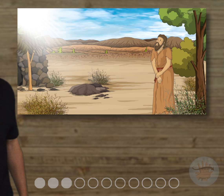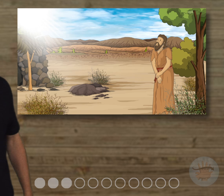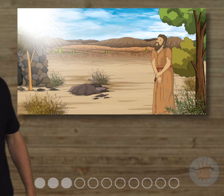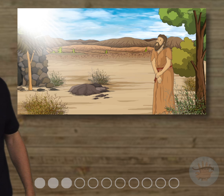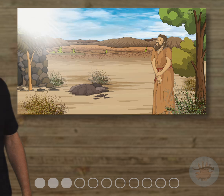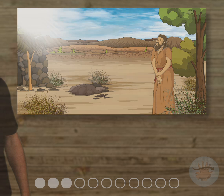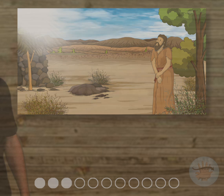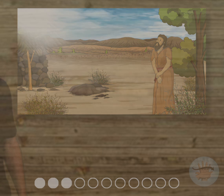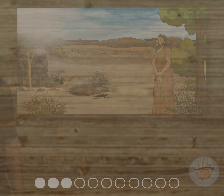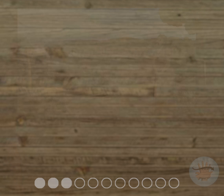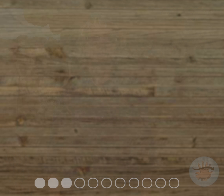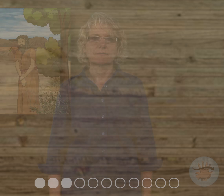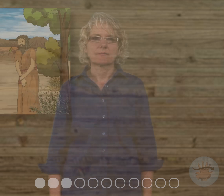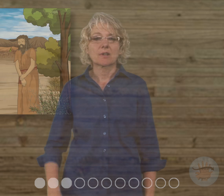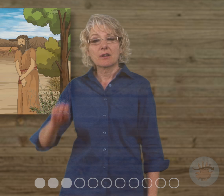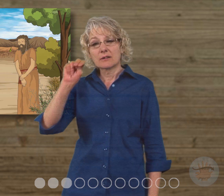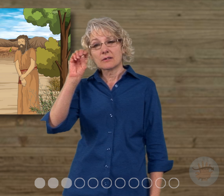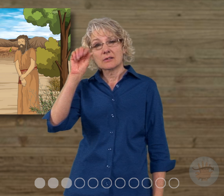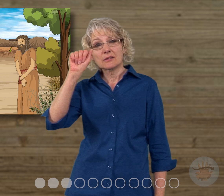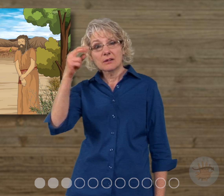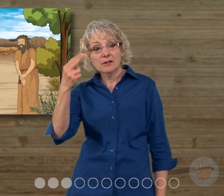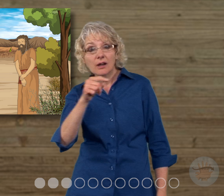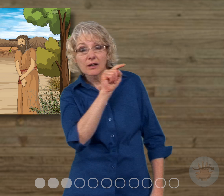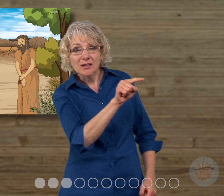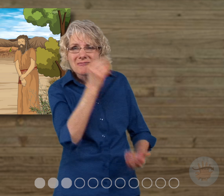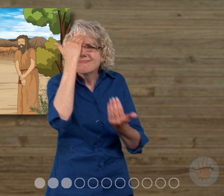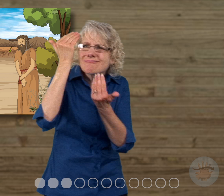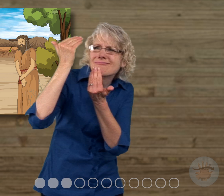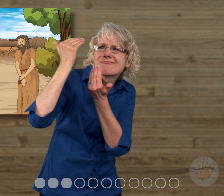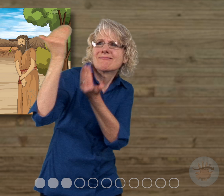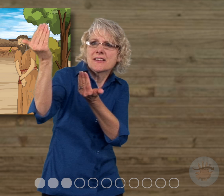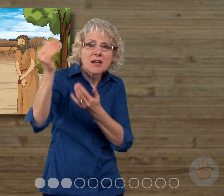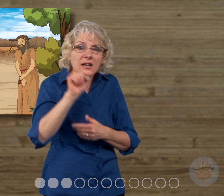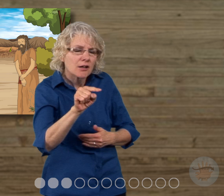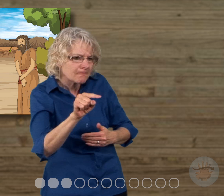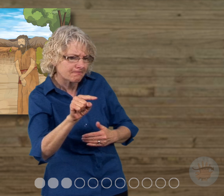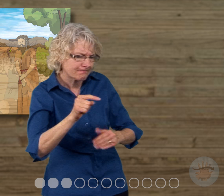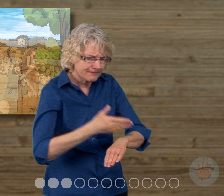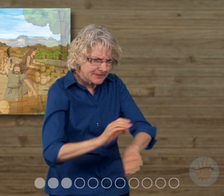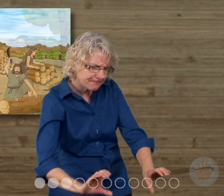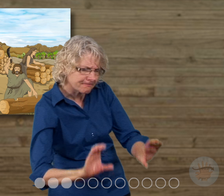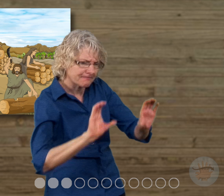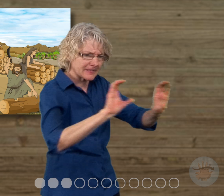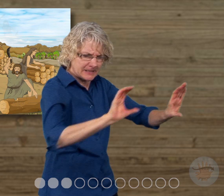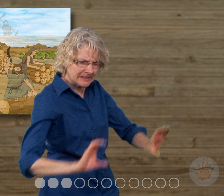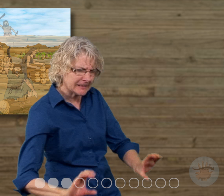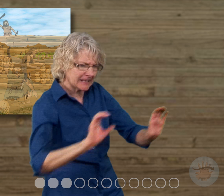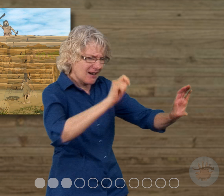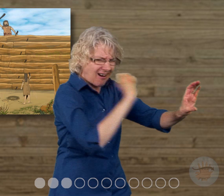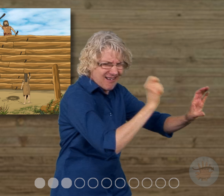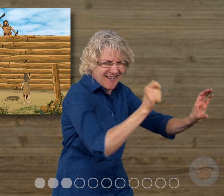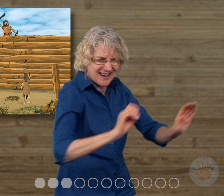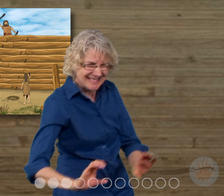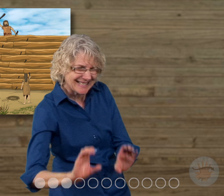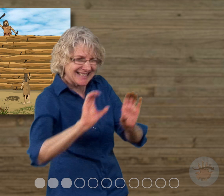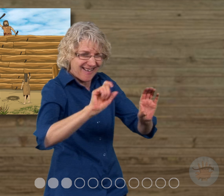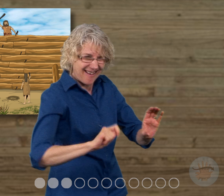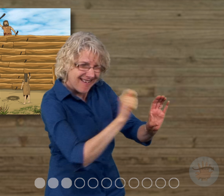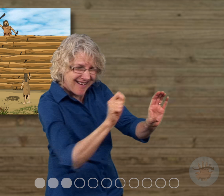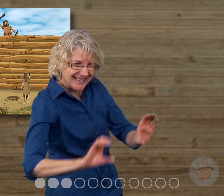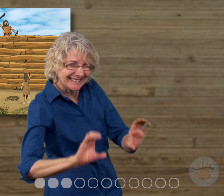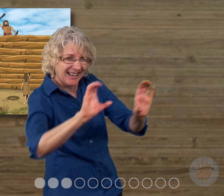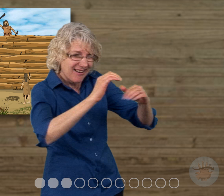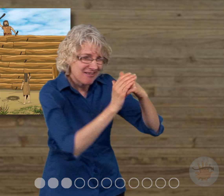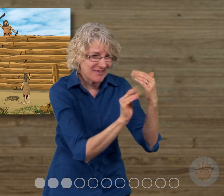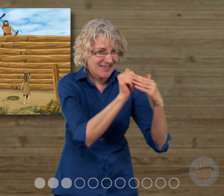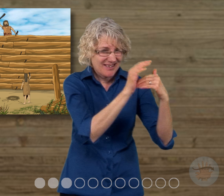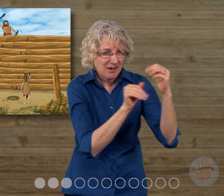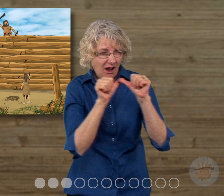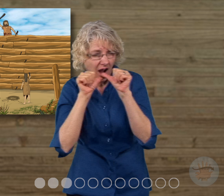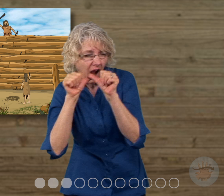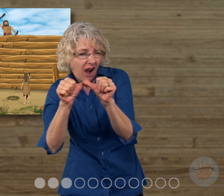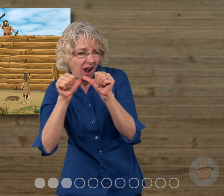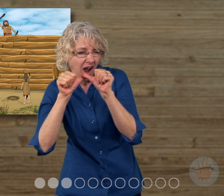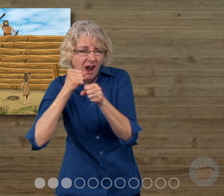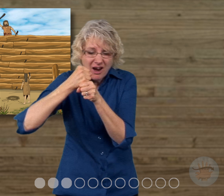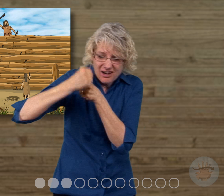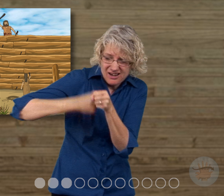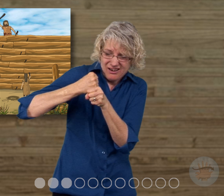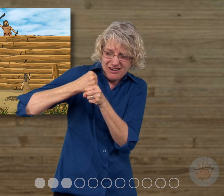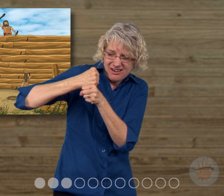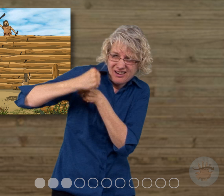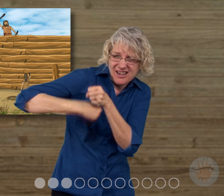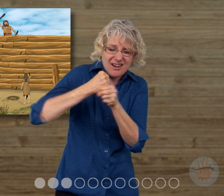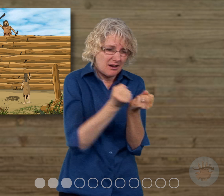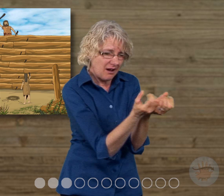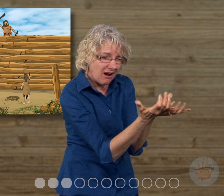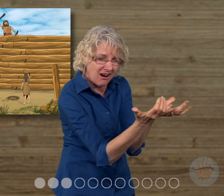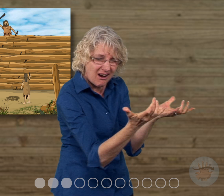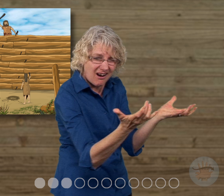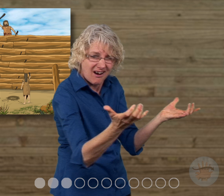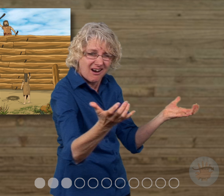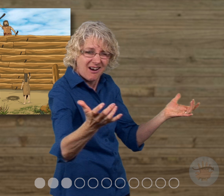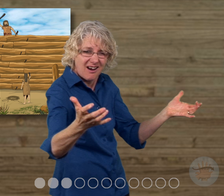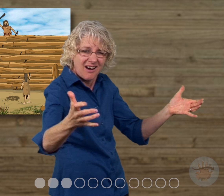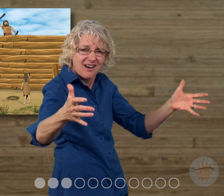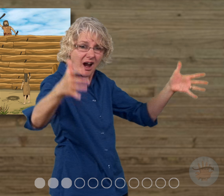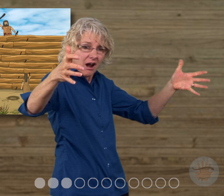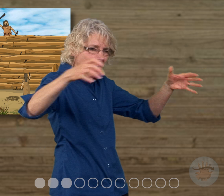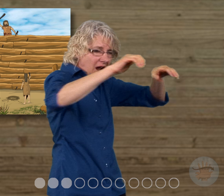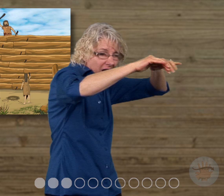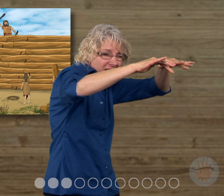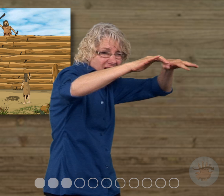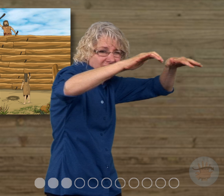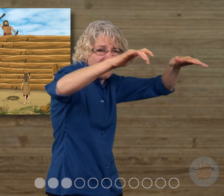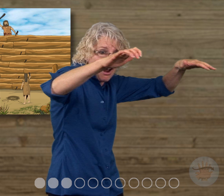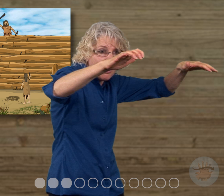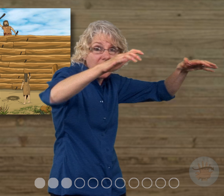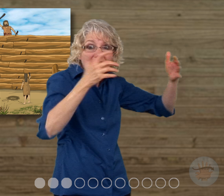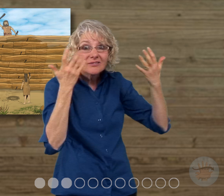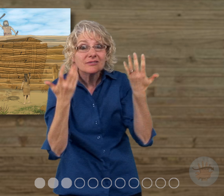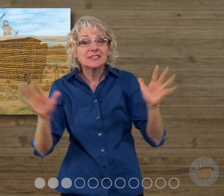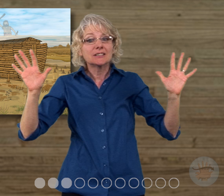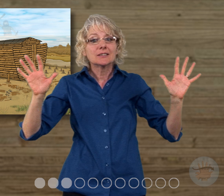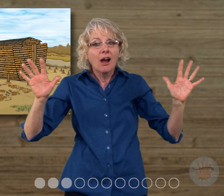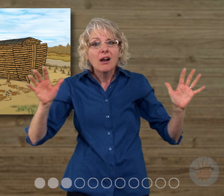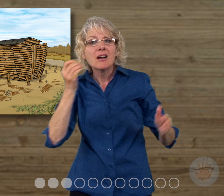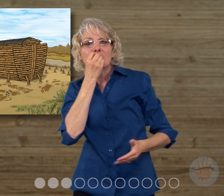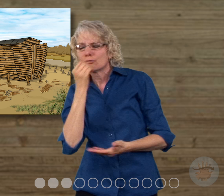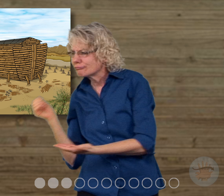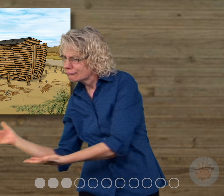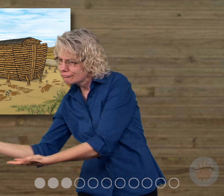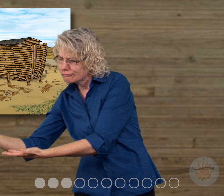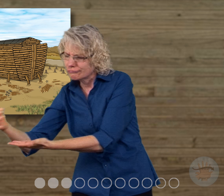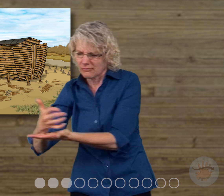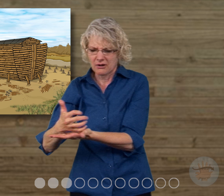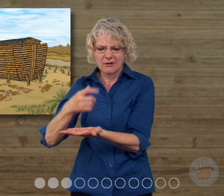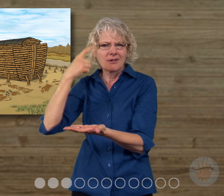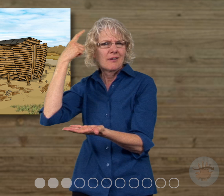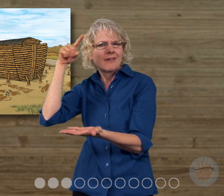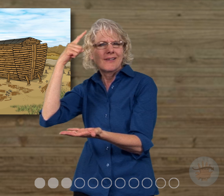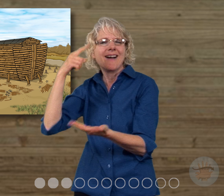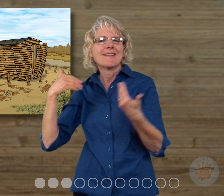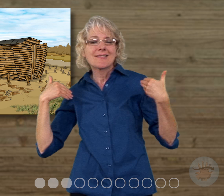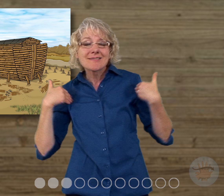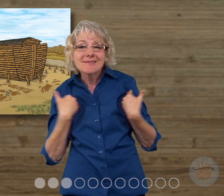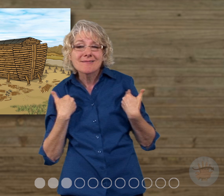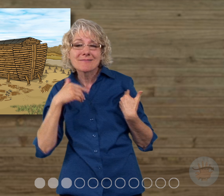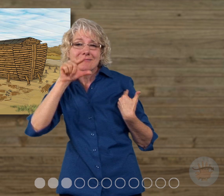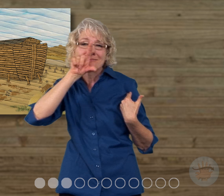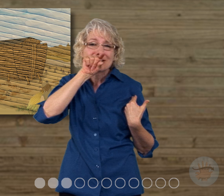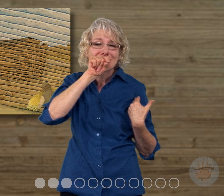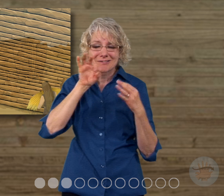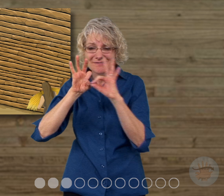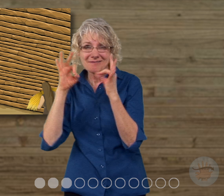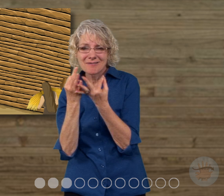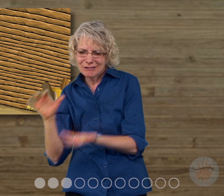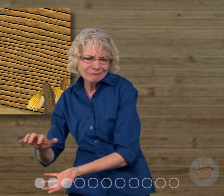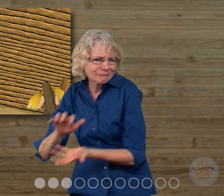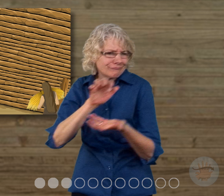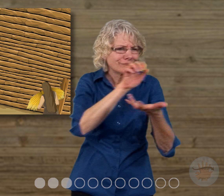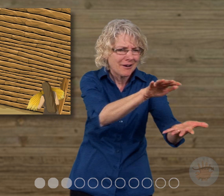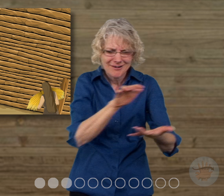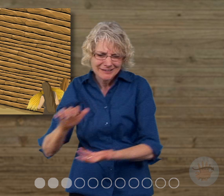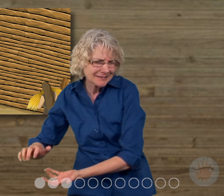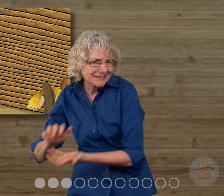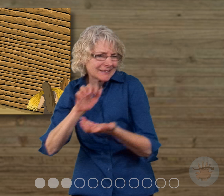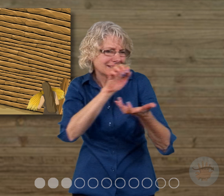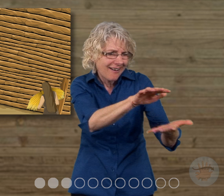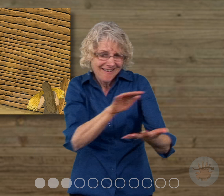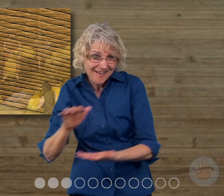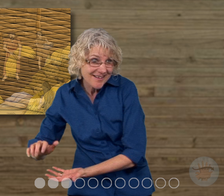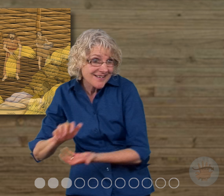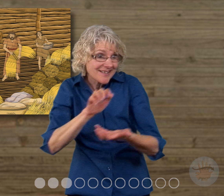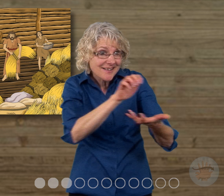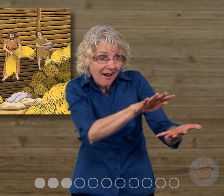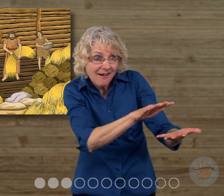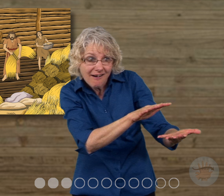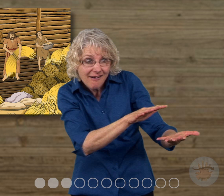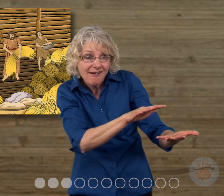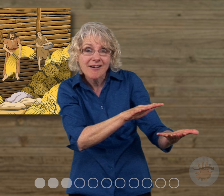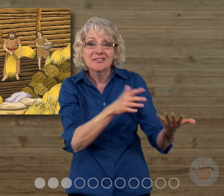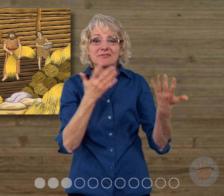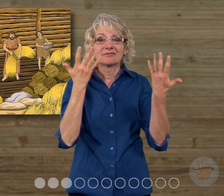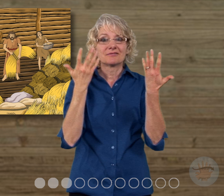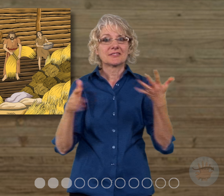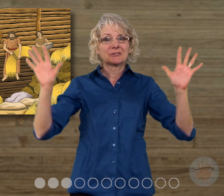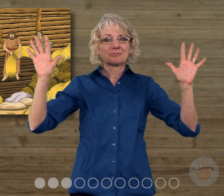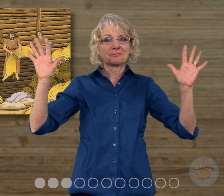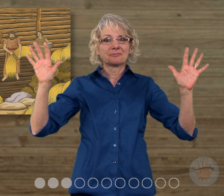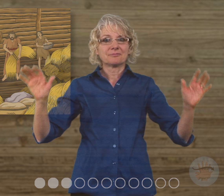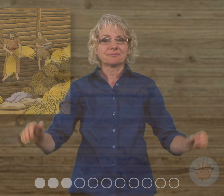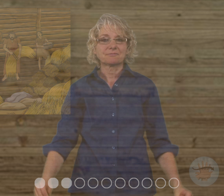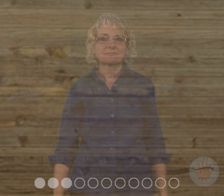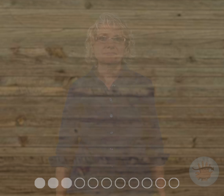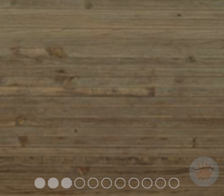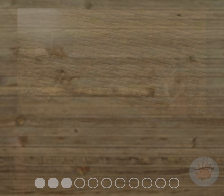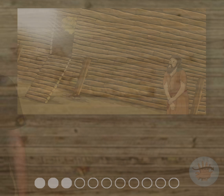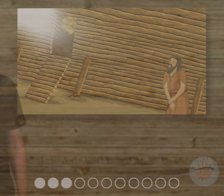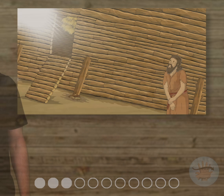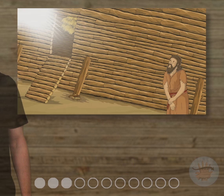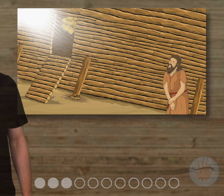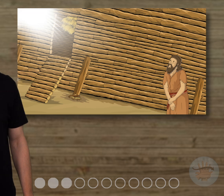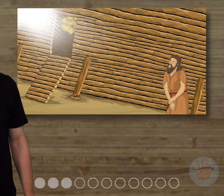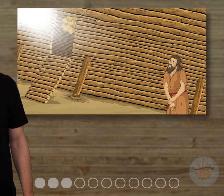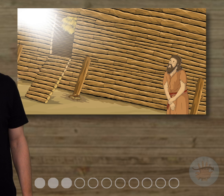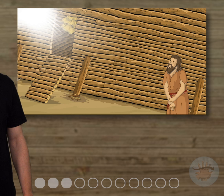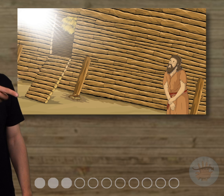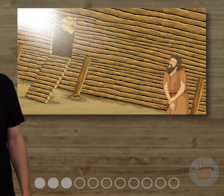So Noah did everything precisely as God had commanded him.